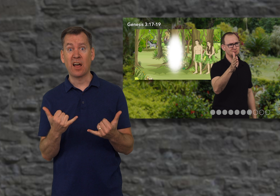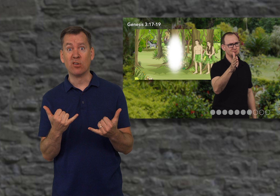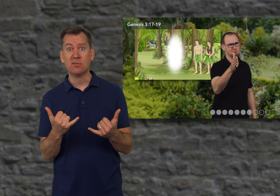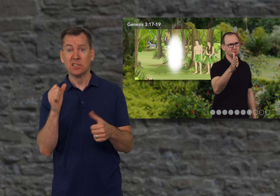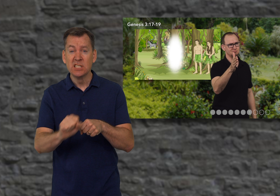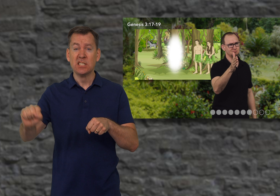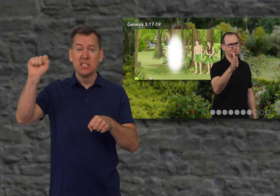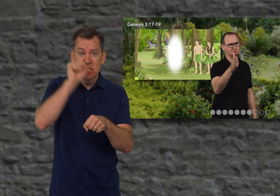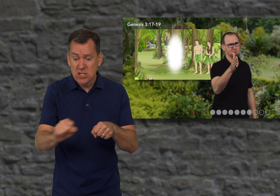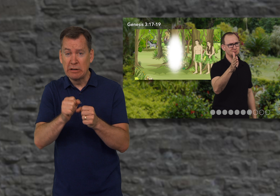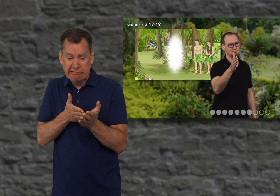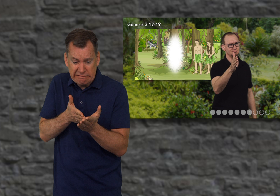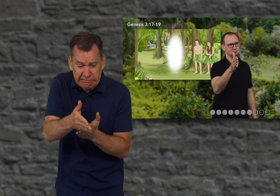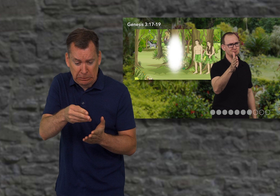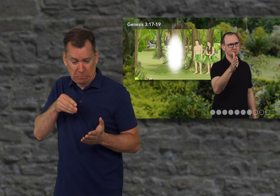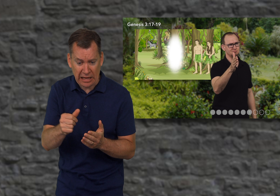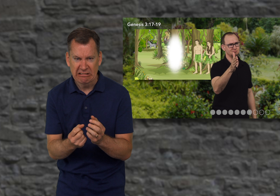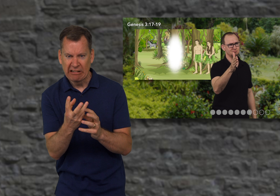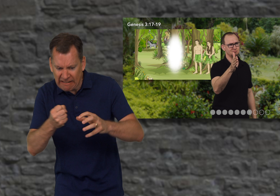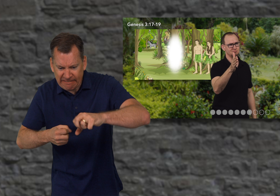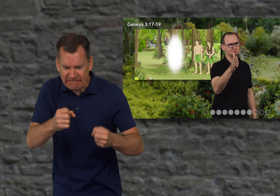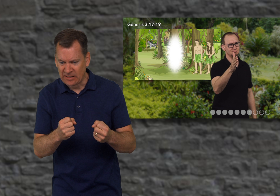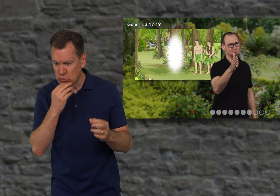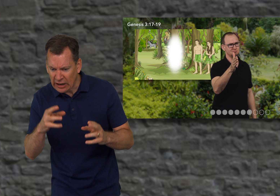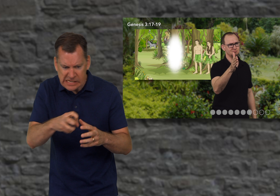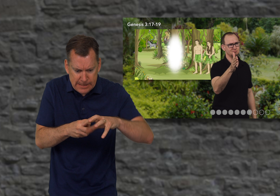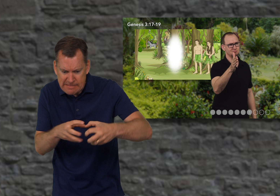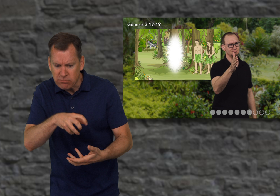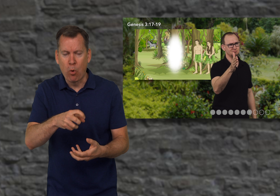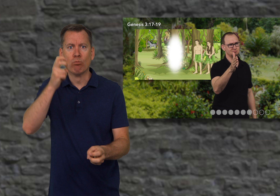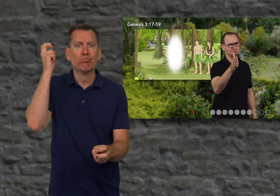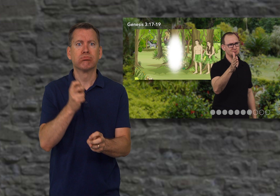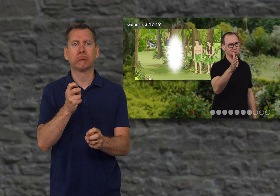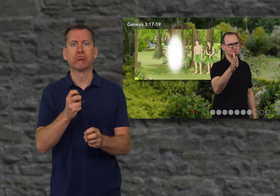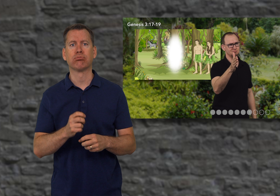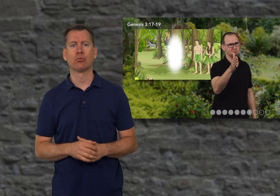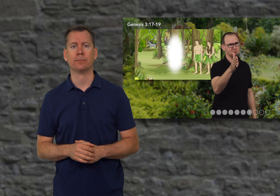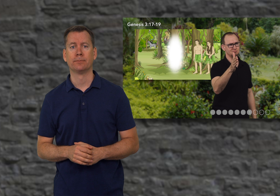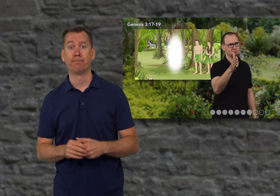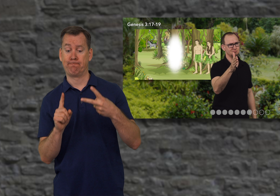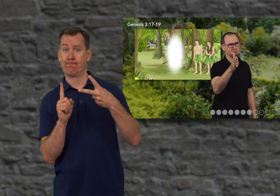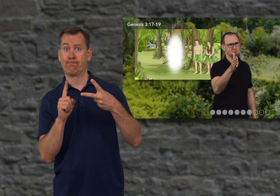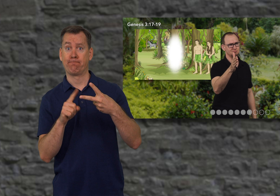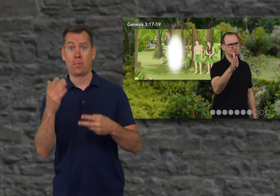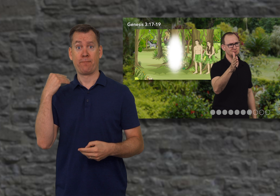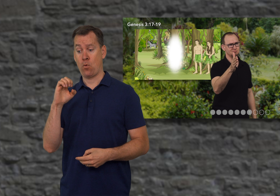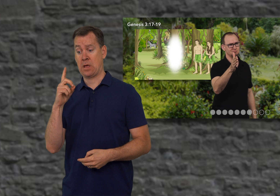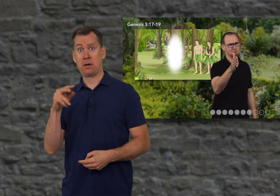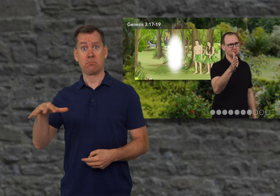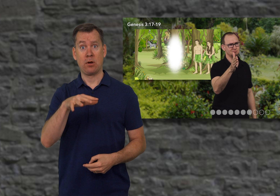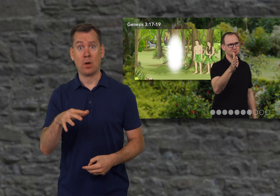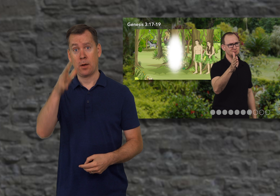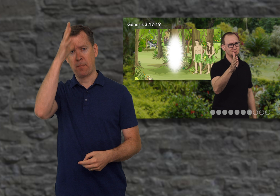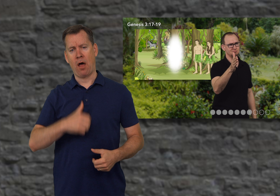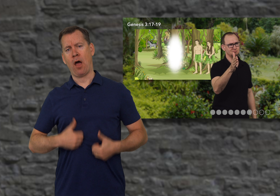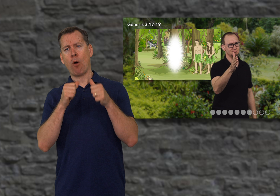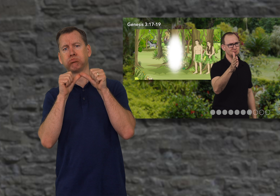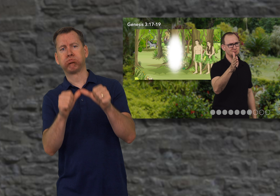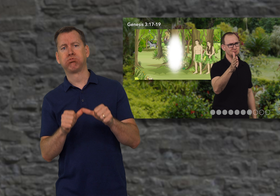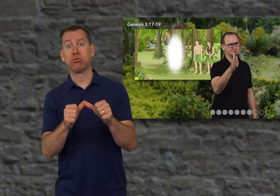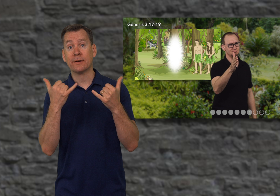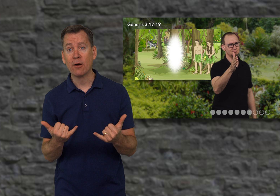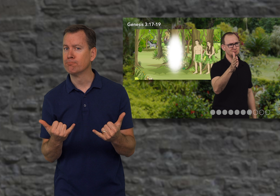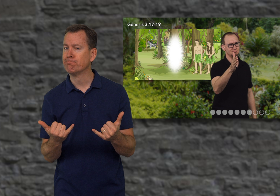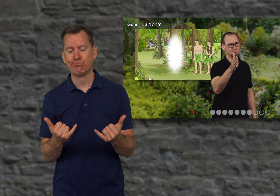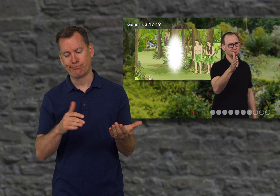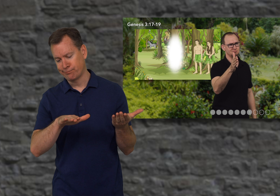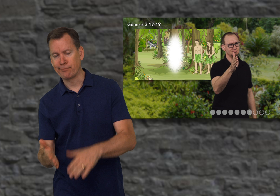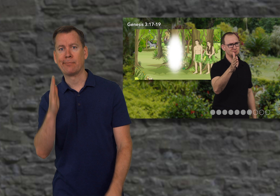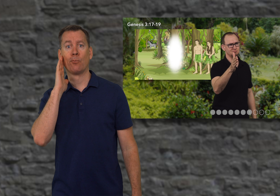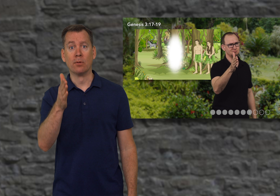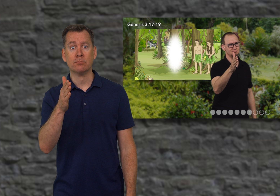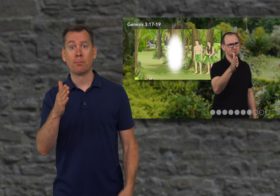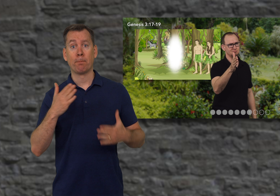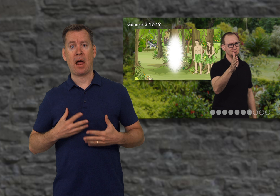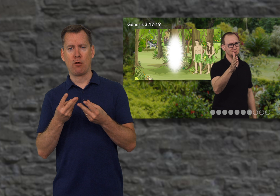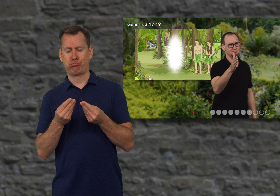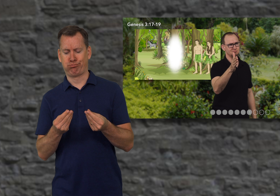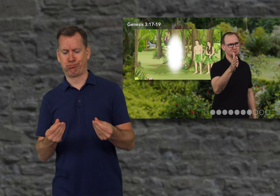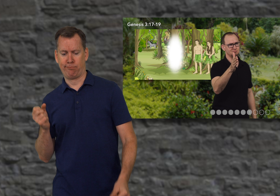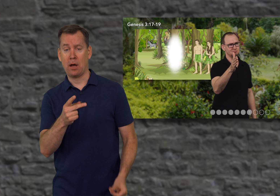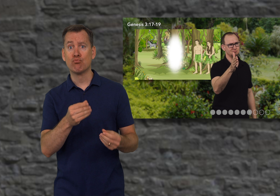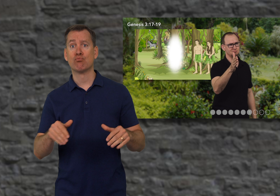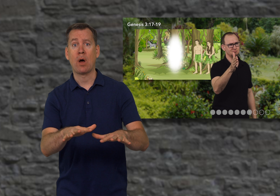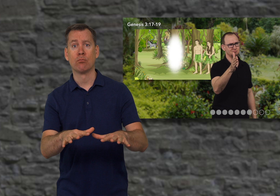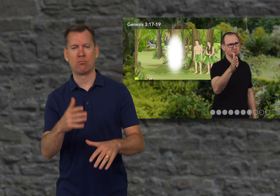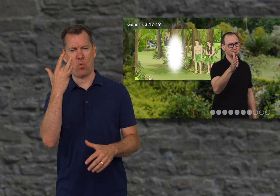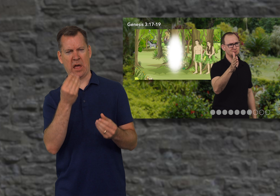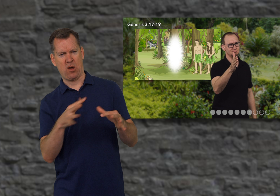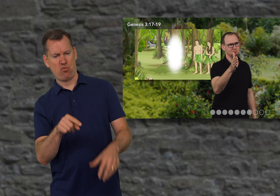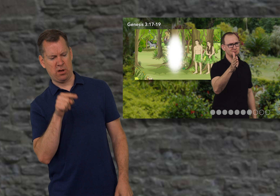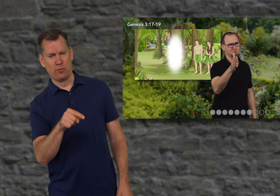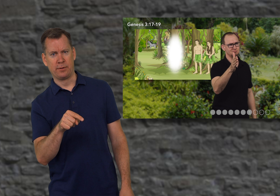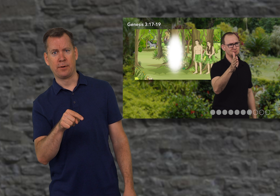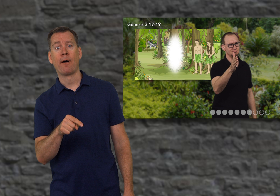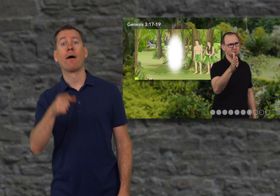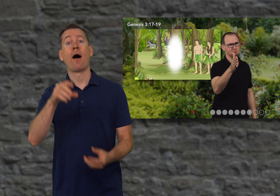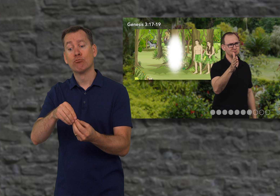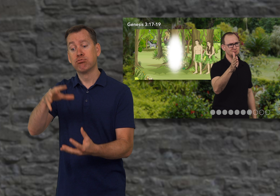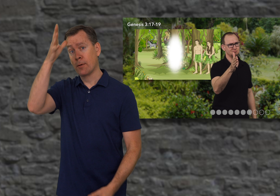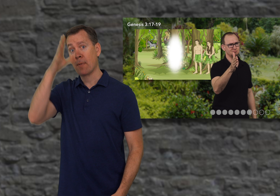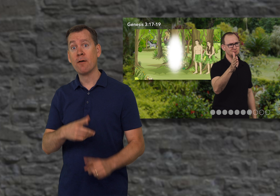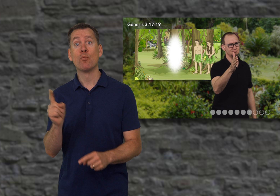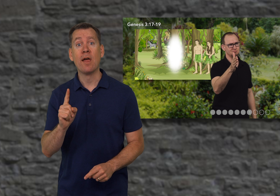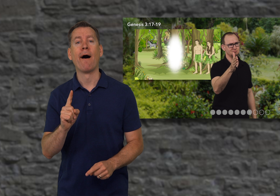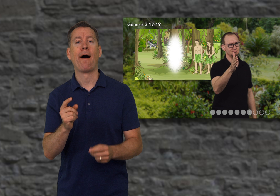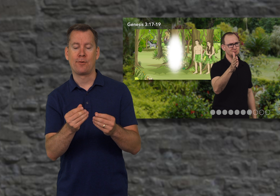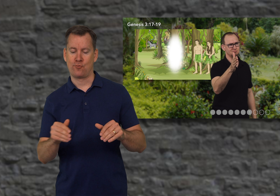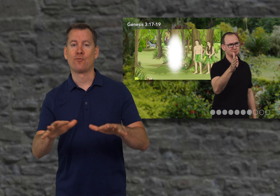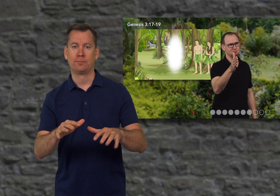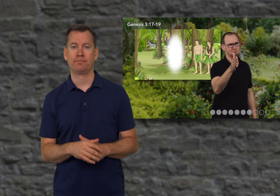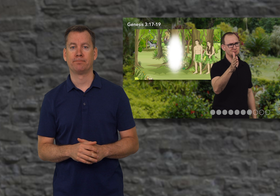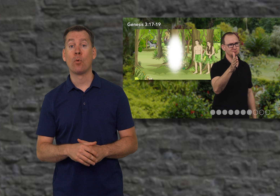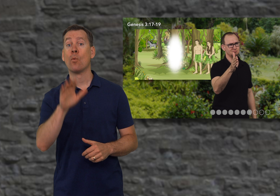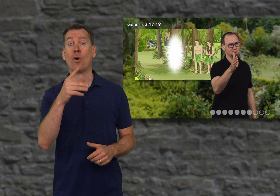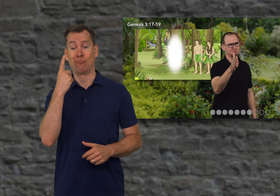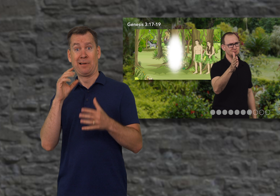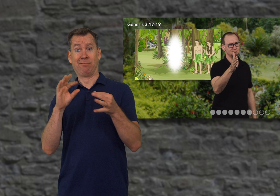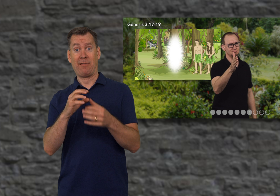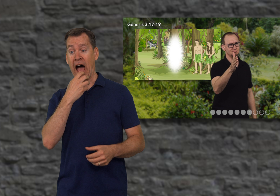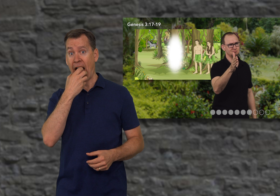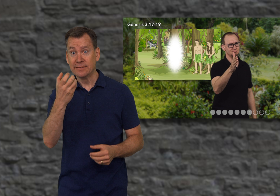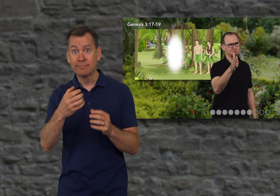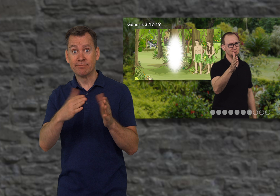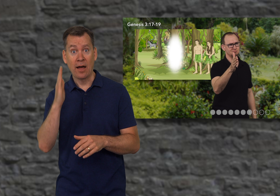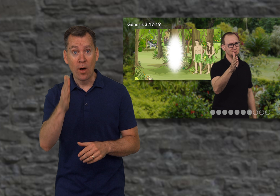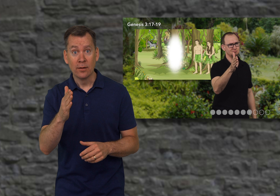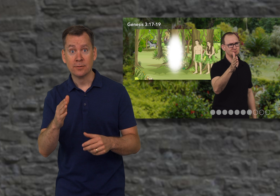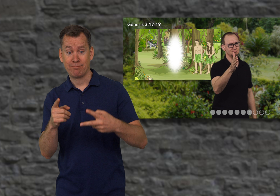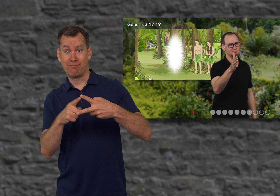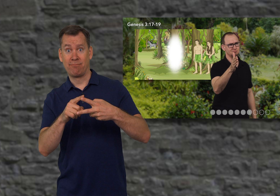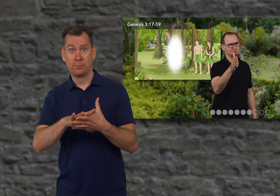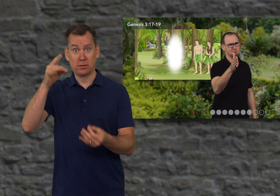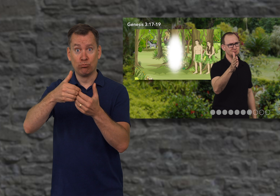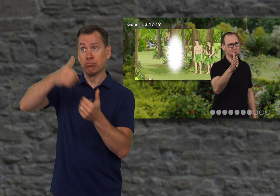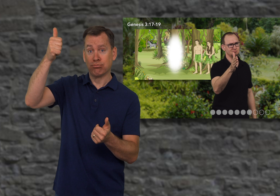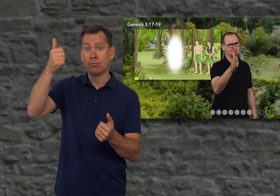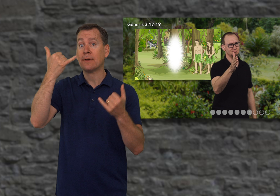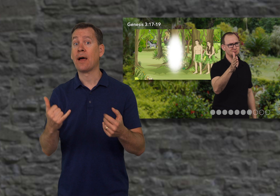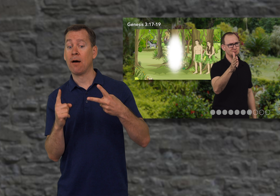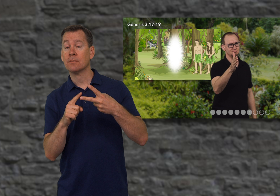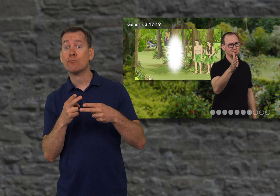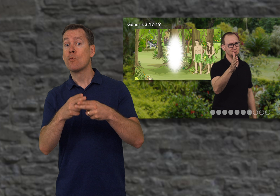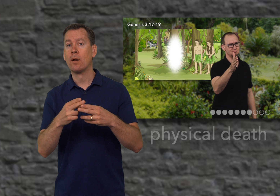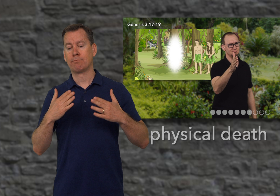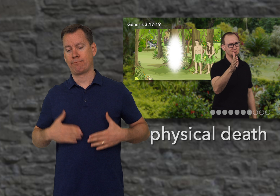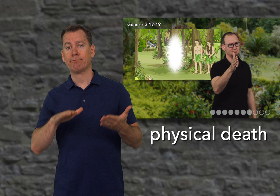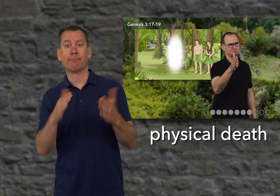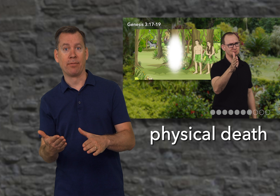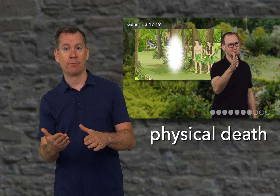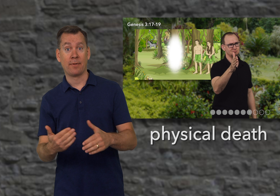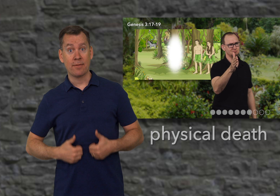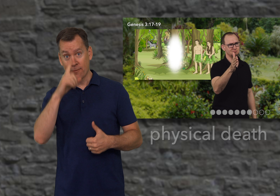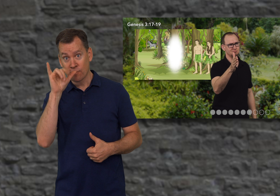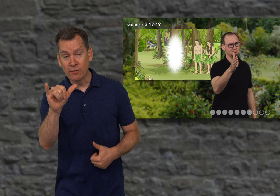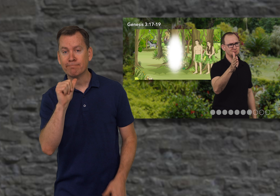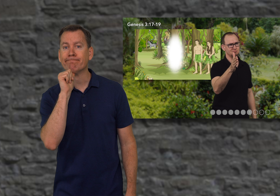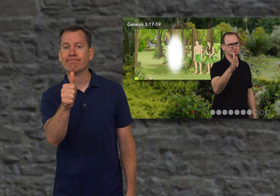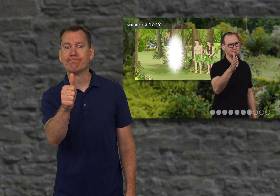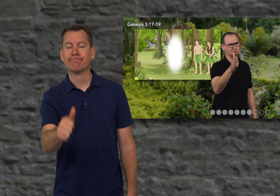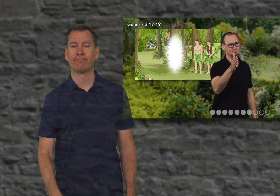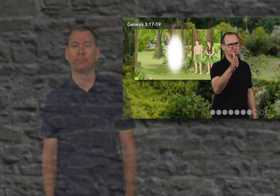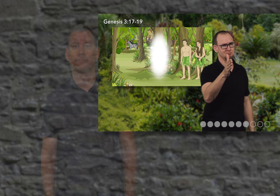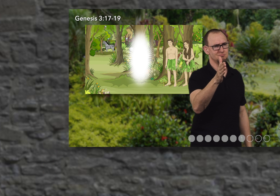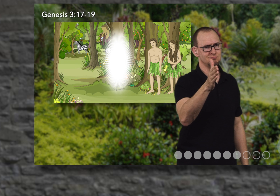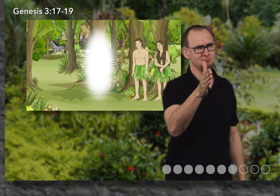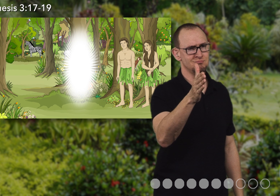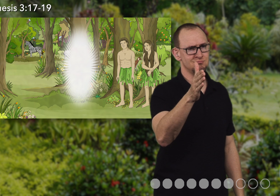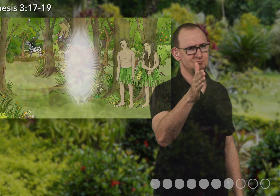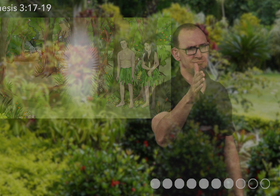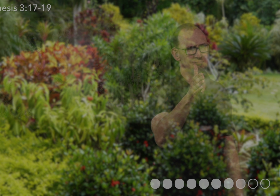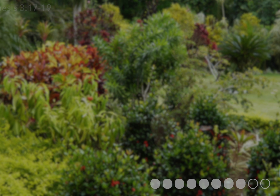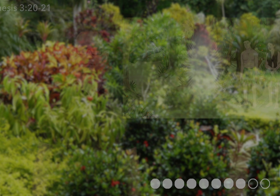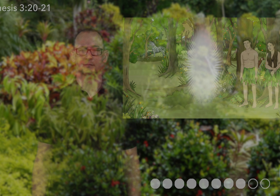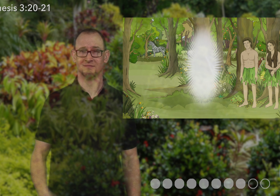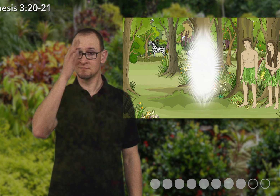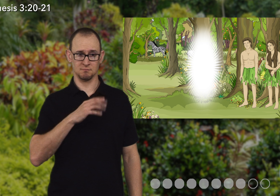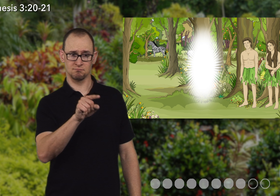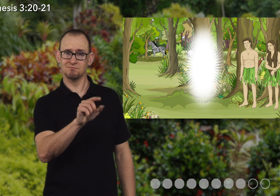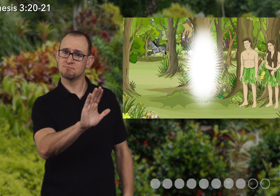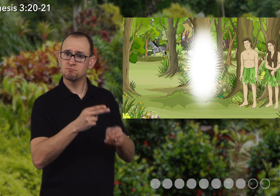By the sweat of your brow you will eat your bread, until you return to the ground— because out of it were you taken. For dust you are, and to dust you shall return.”